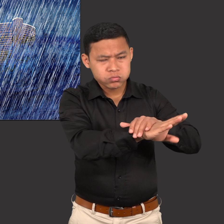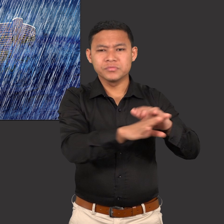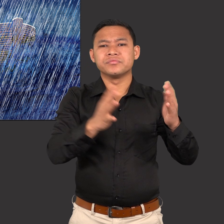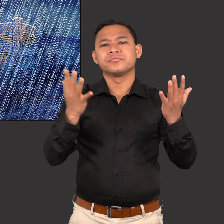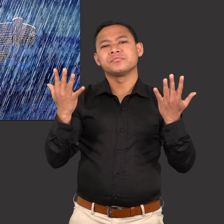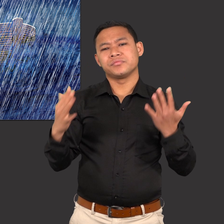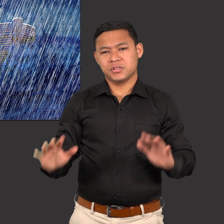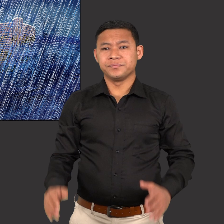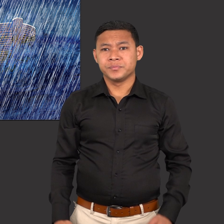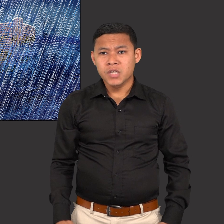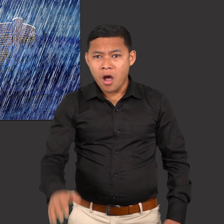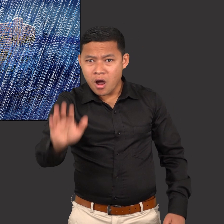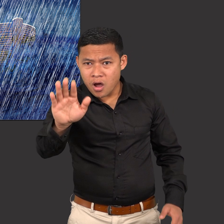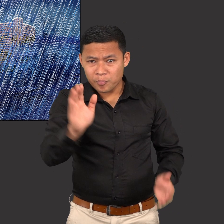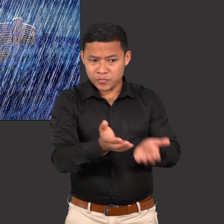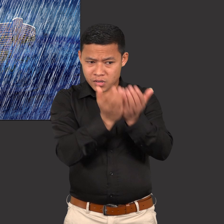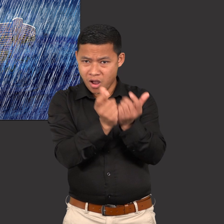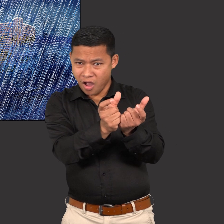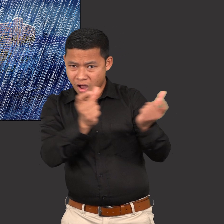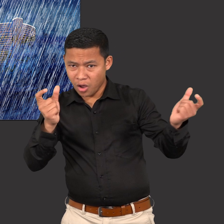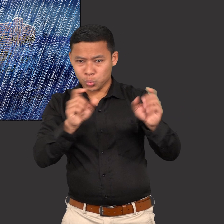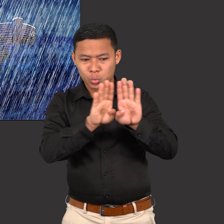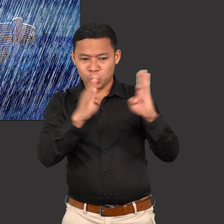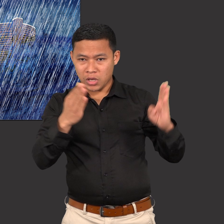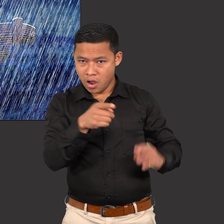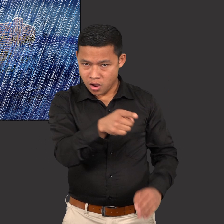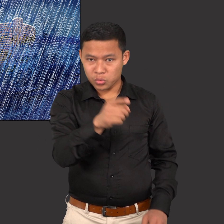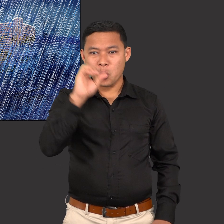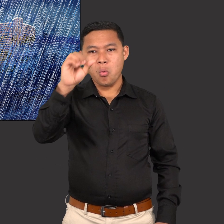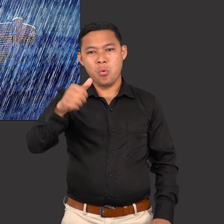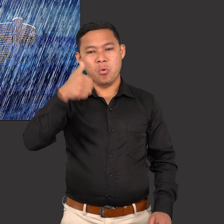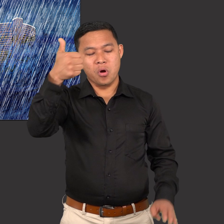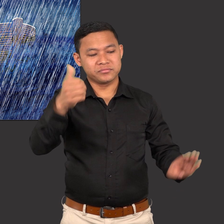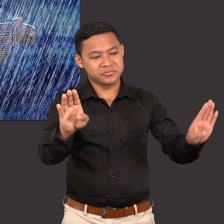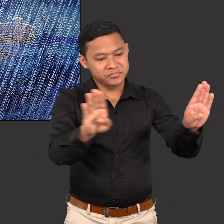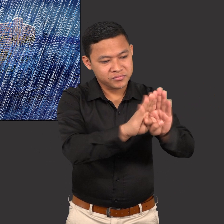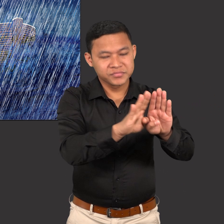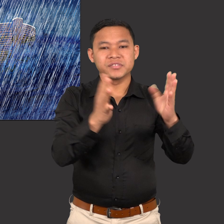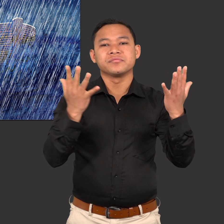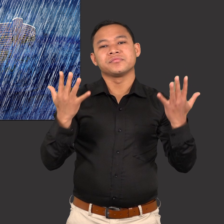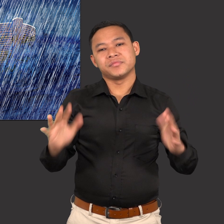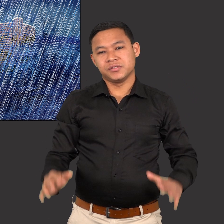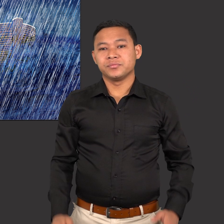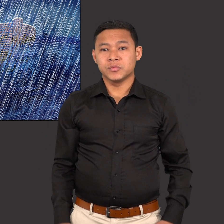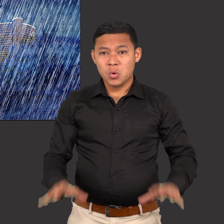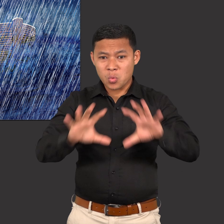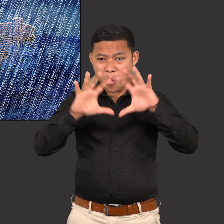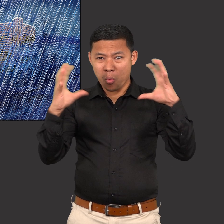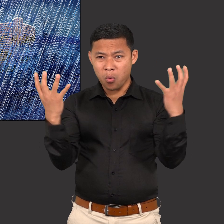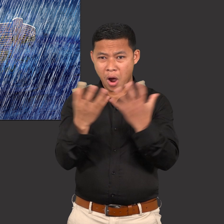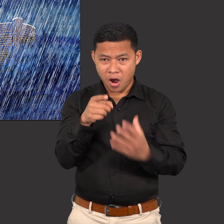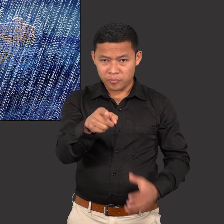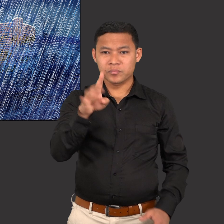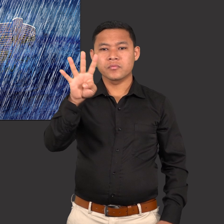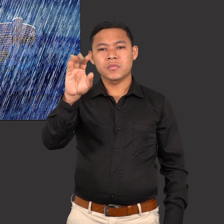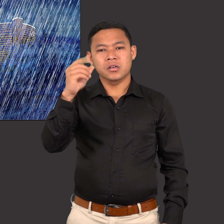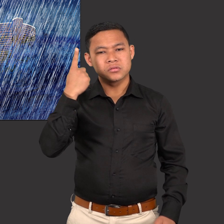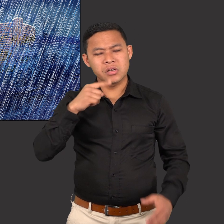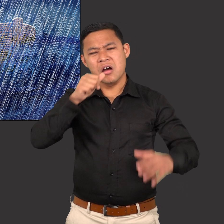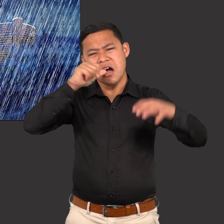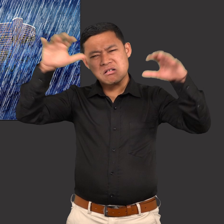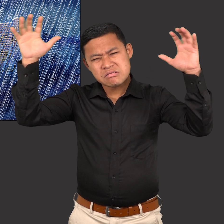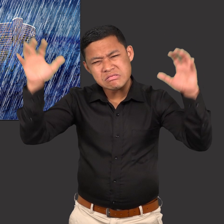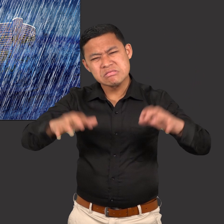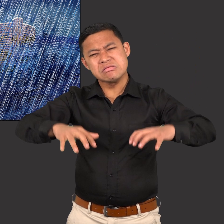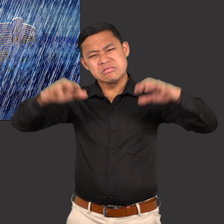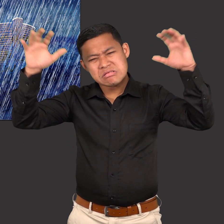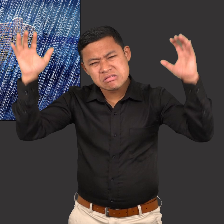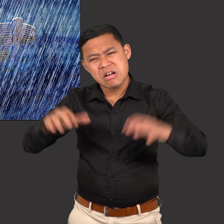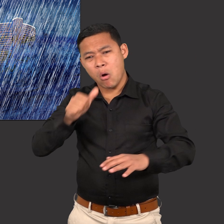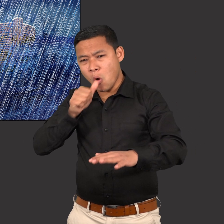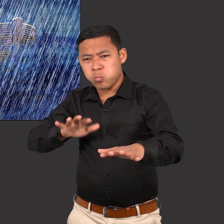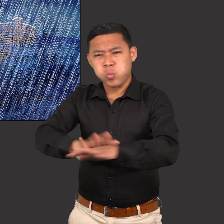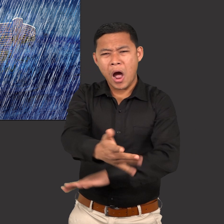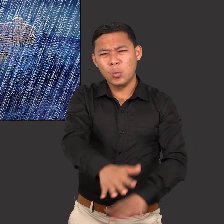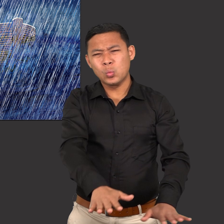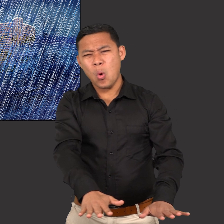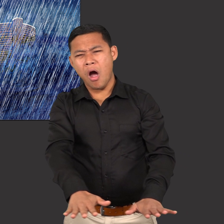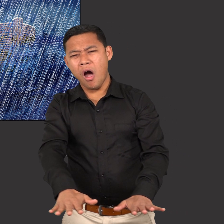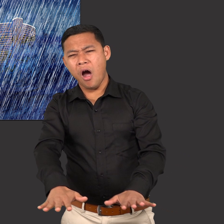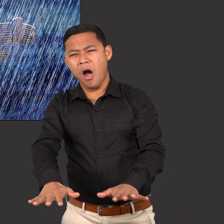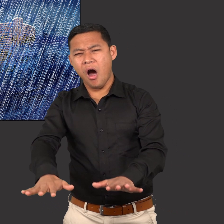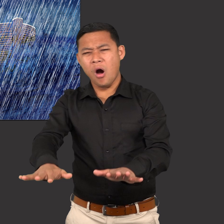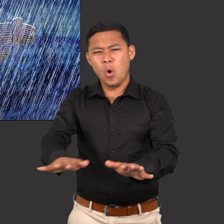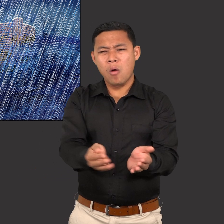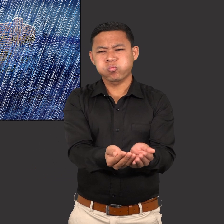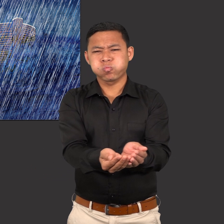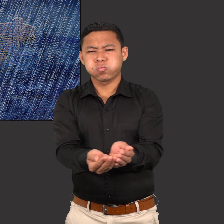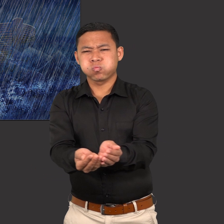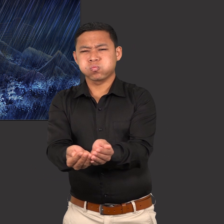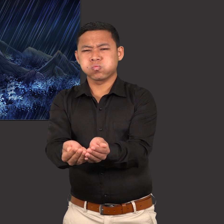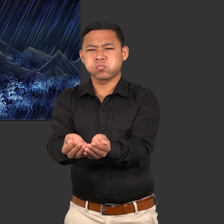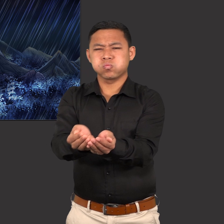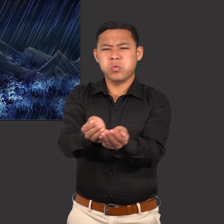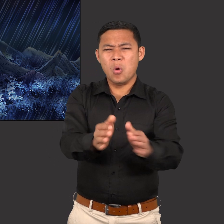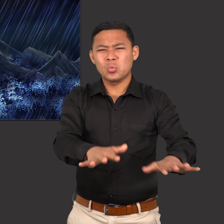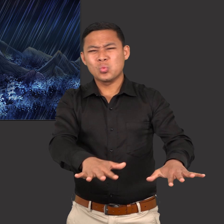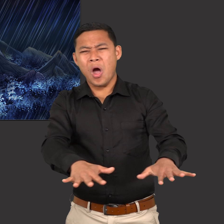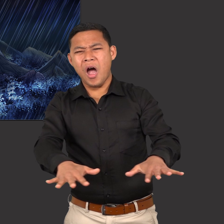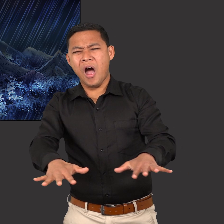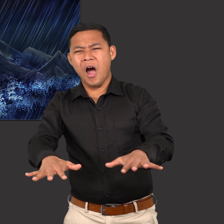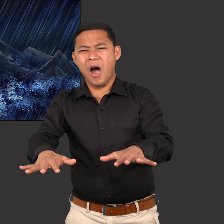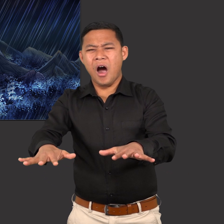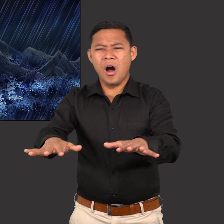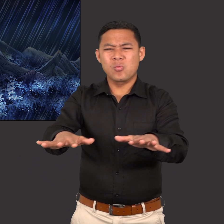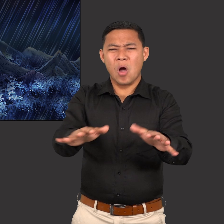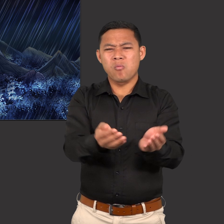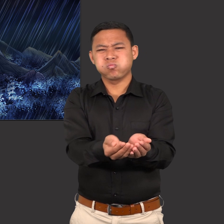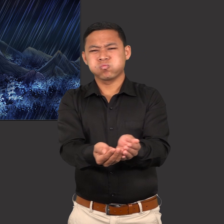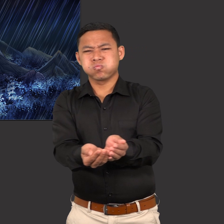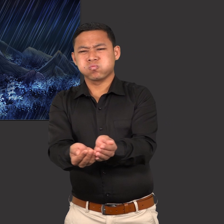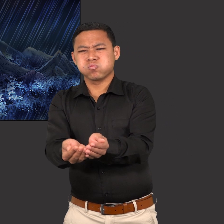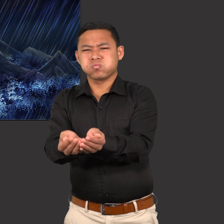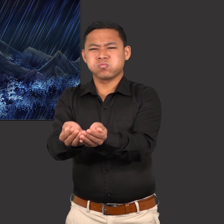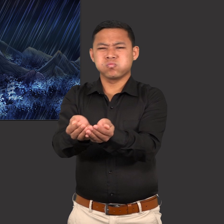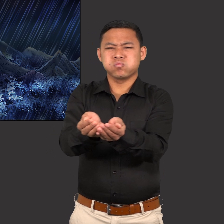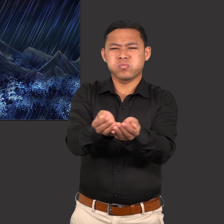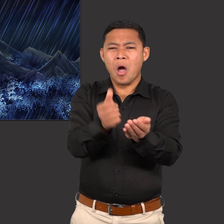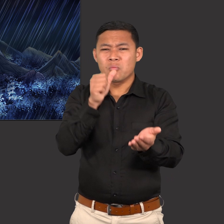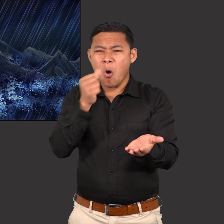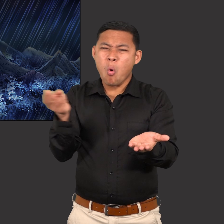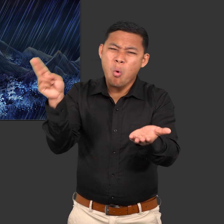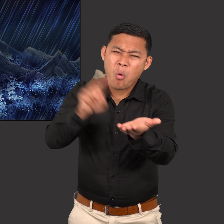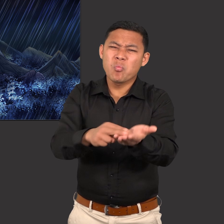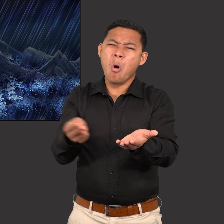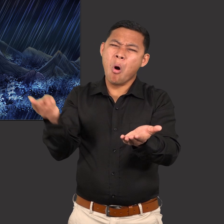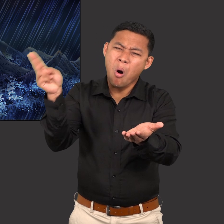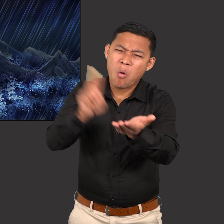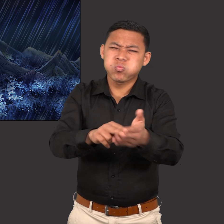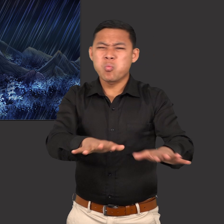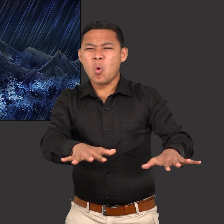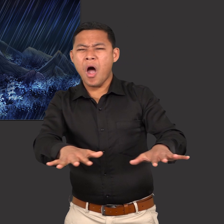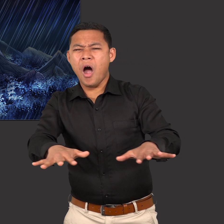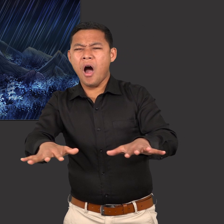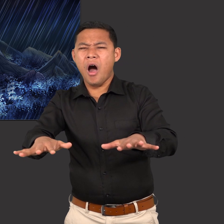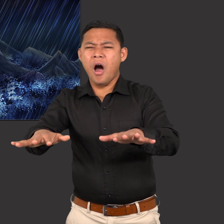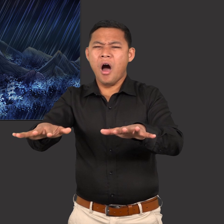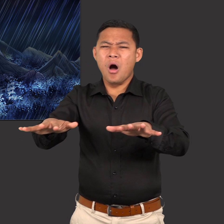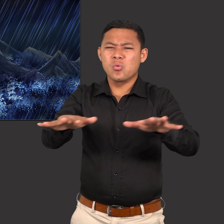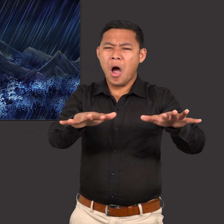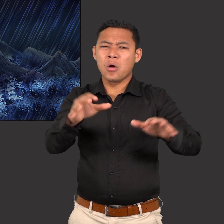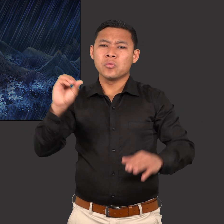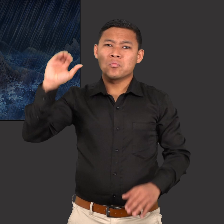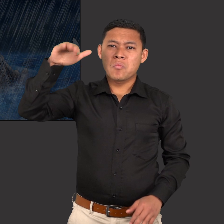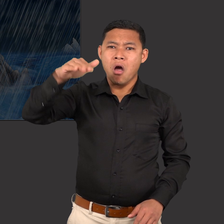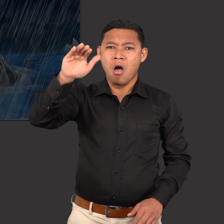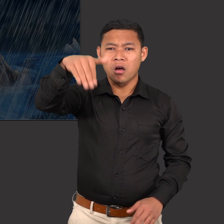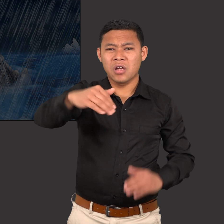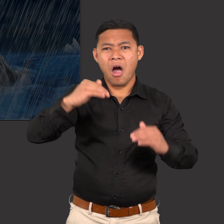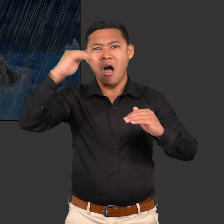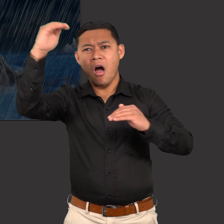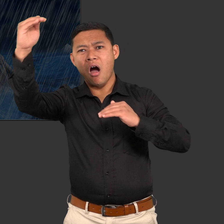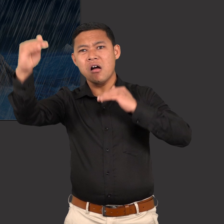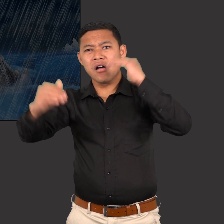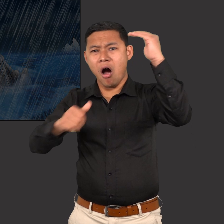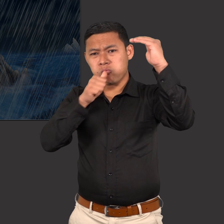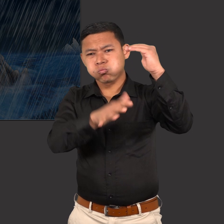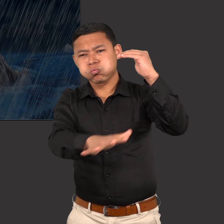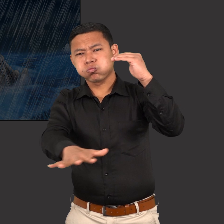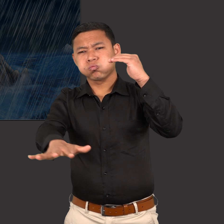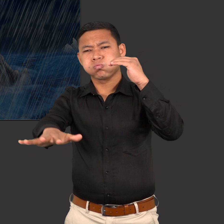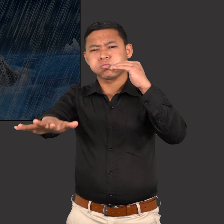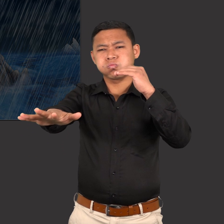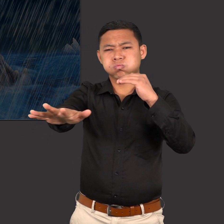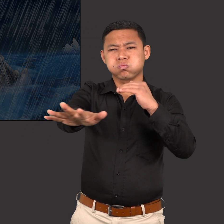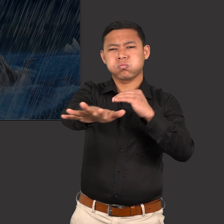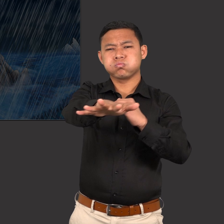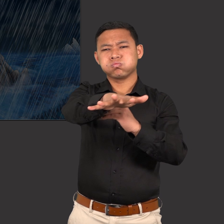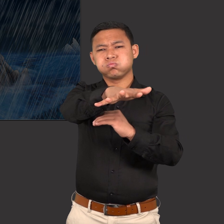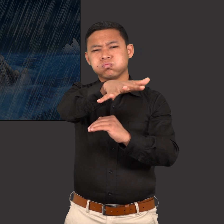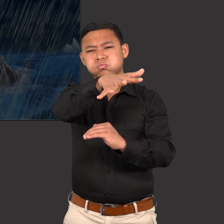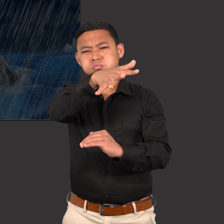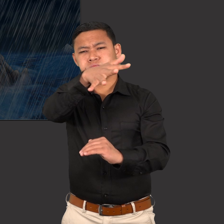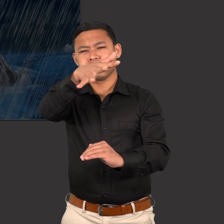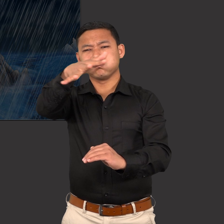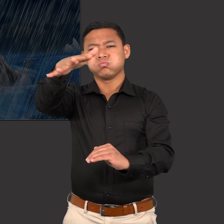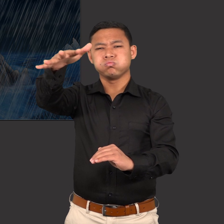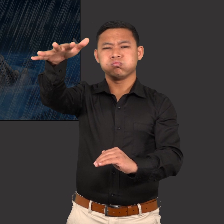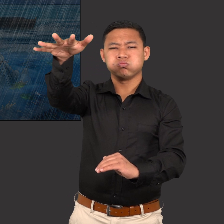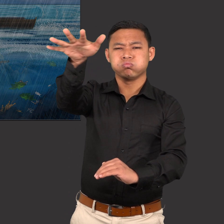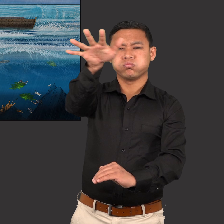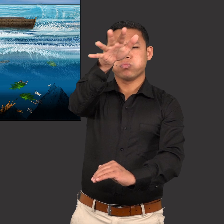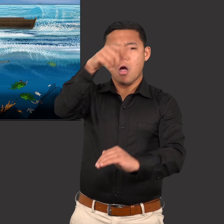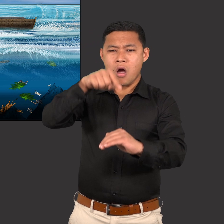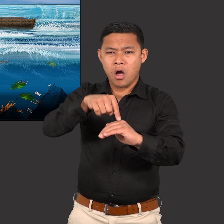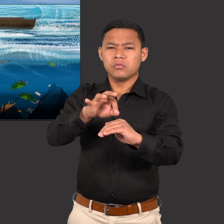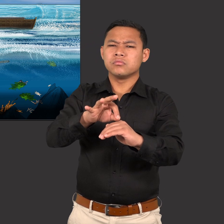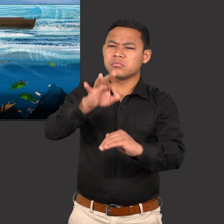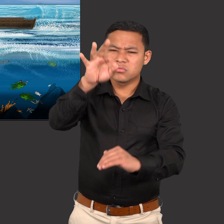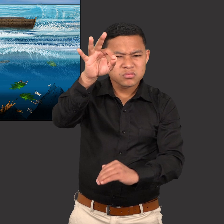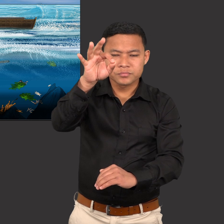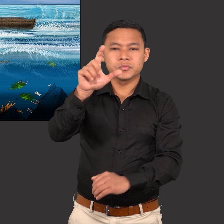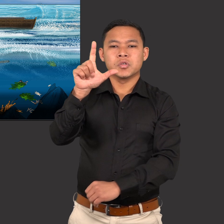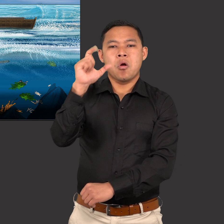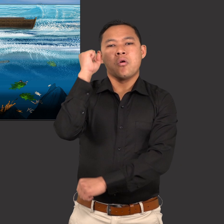Then the LORD shut him in. For forty days the flood kept coming on the earth, and the waters rose and lifted the ark high above the earth. So the waters continued to surge and rise greatly on the earth, and the ark floated on the surface of the waters. Finally, the waters completely inundated the earth, so that all the high mountains under all the heavens were covered.